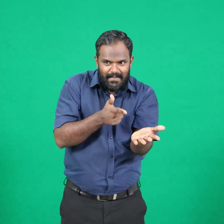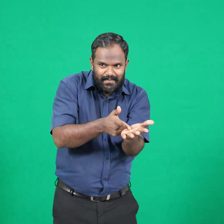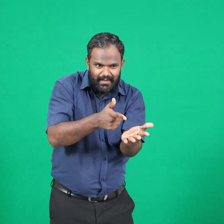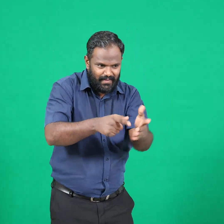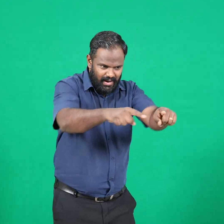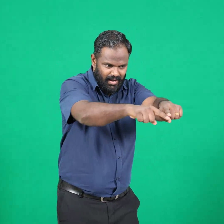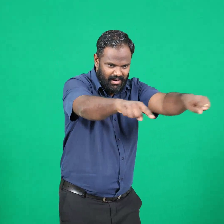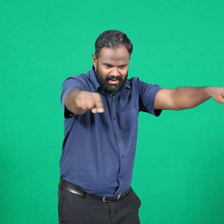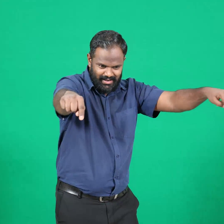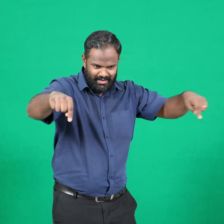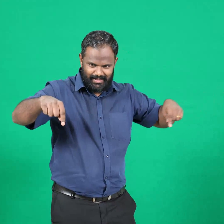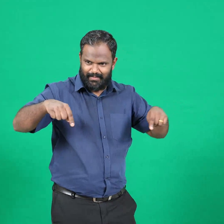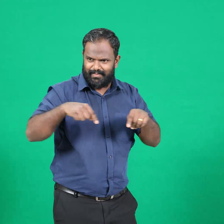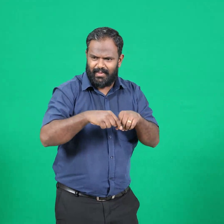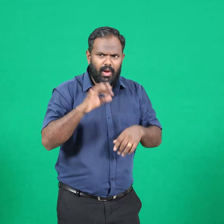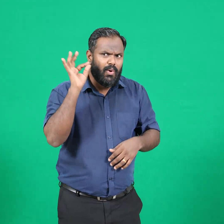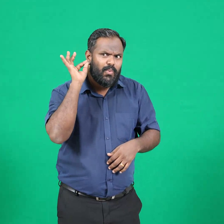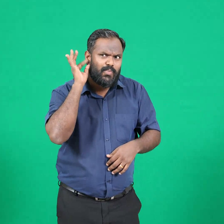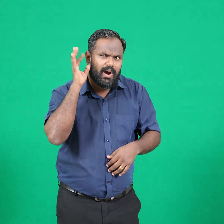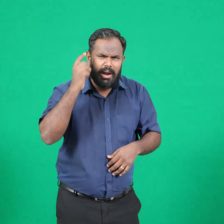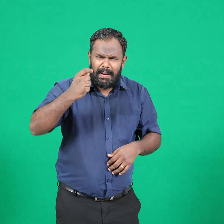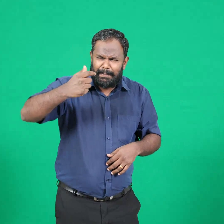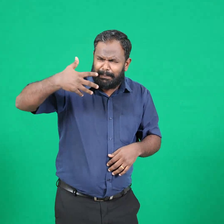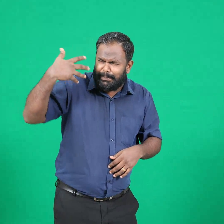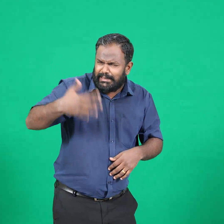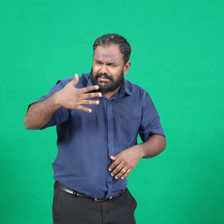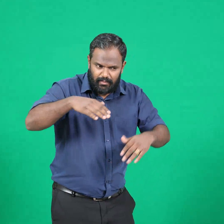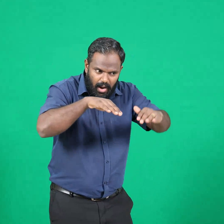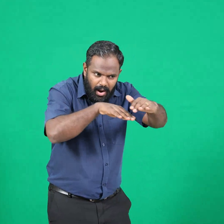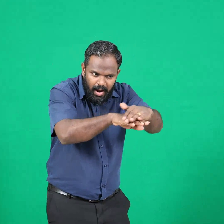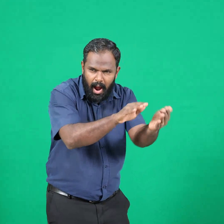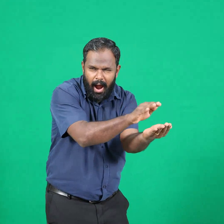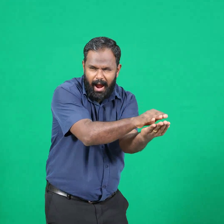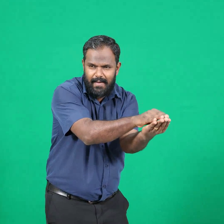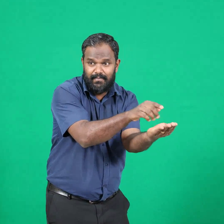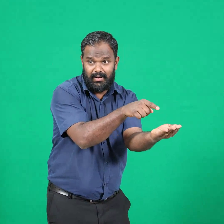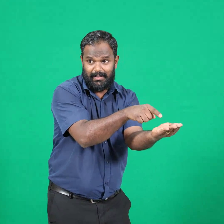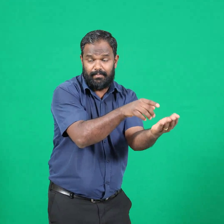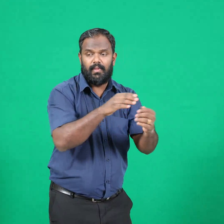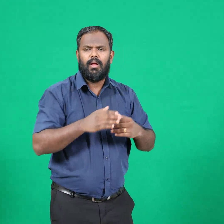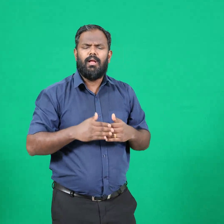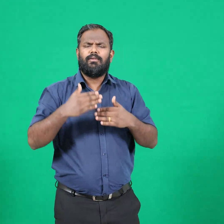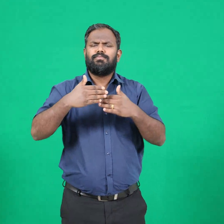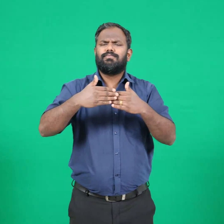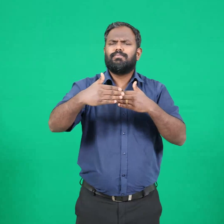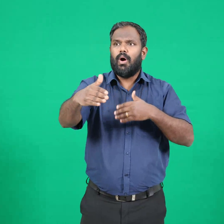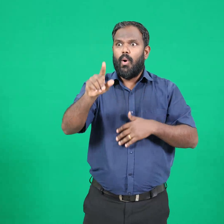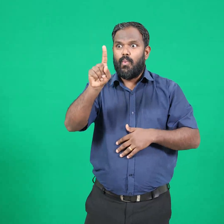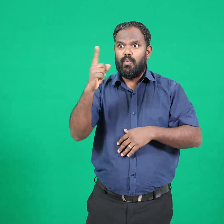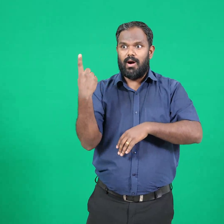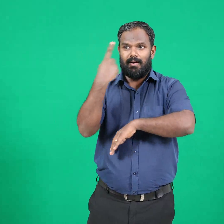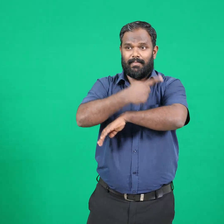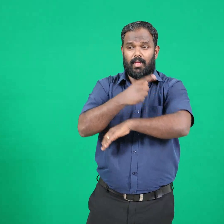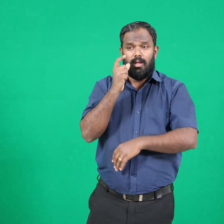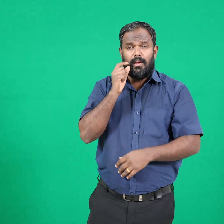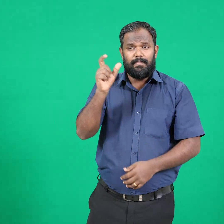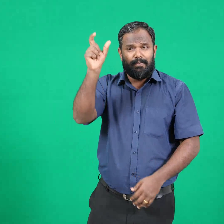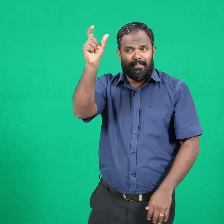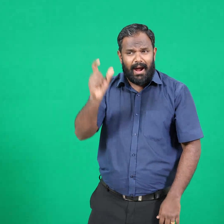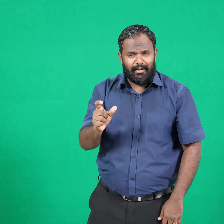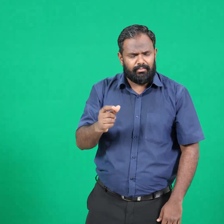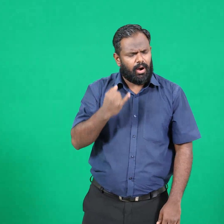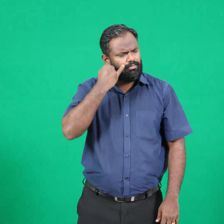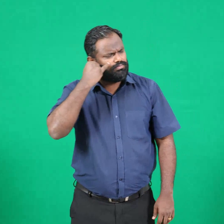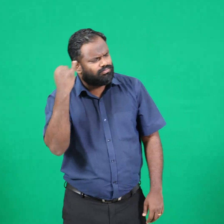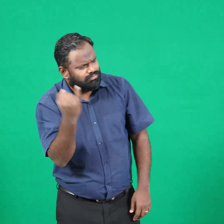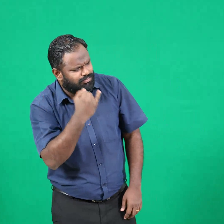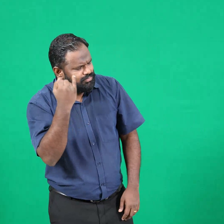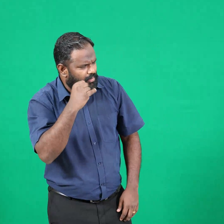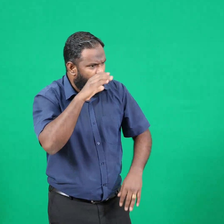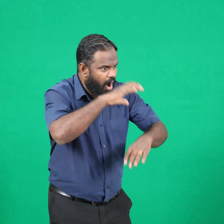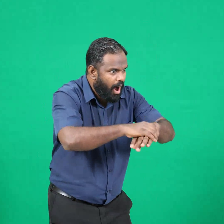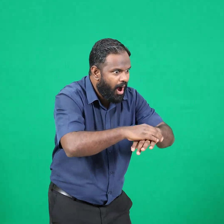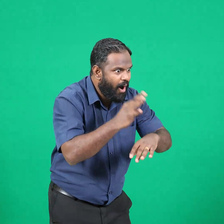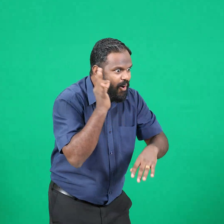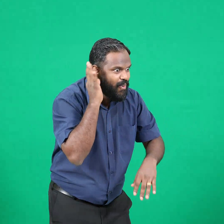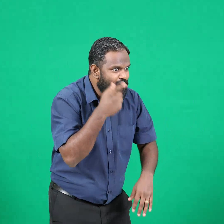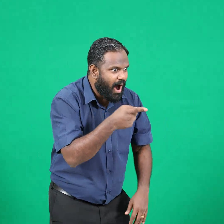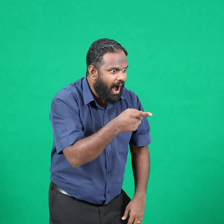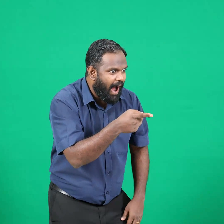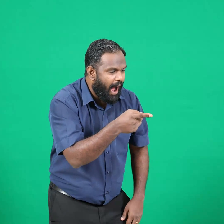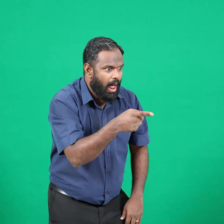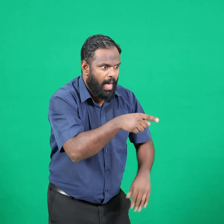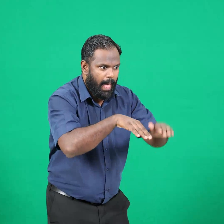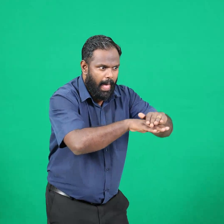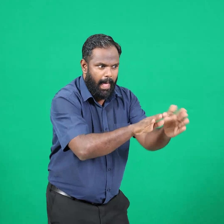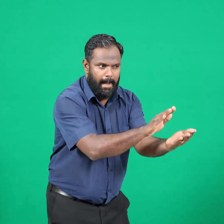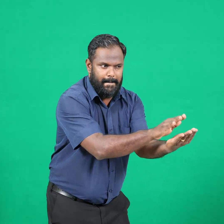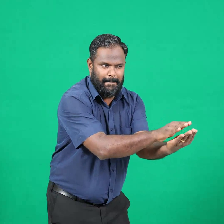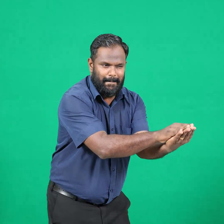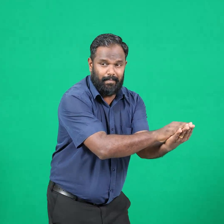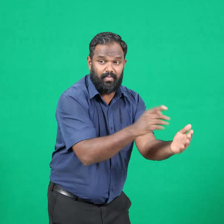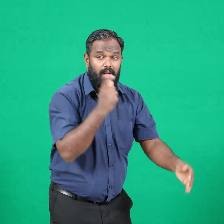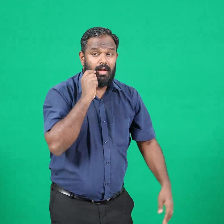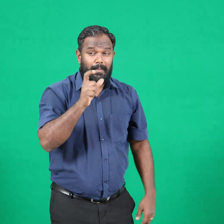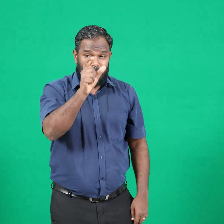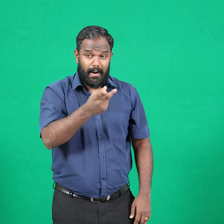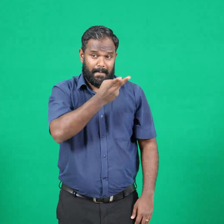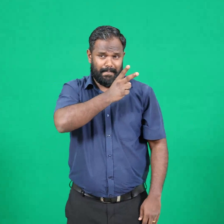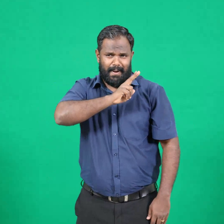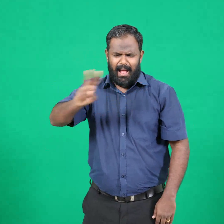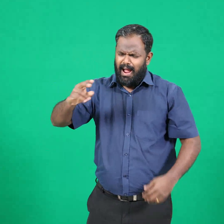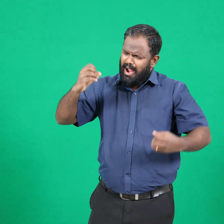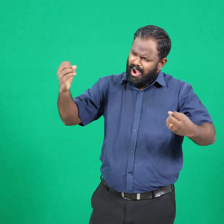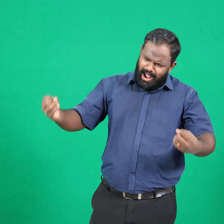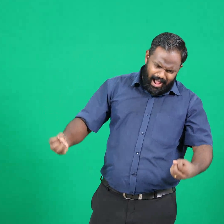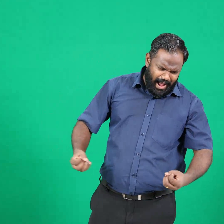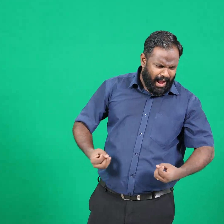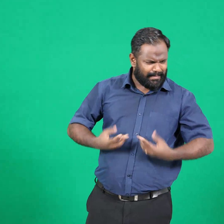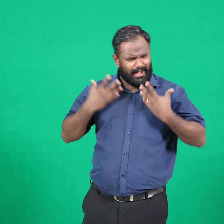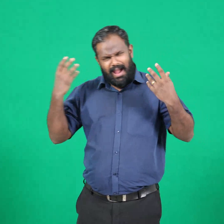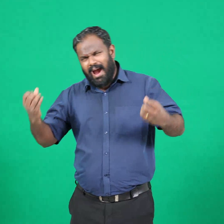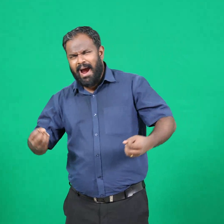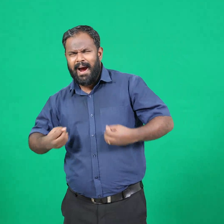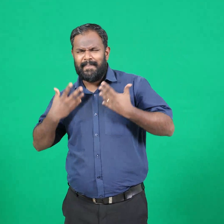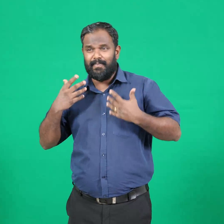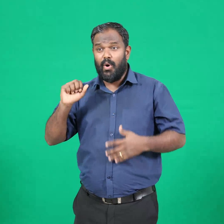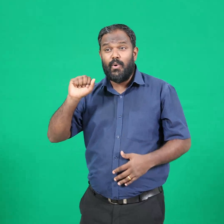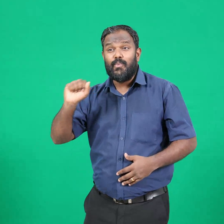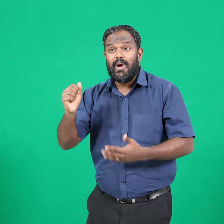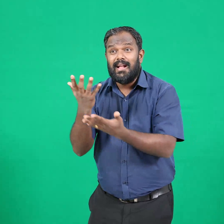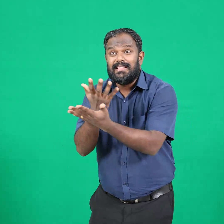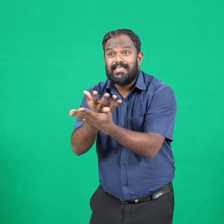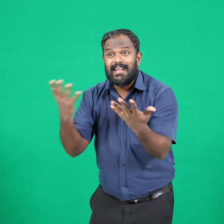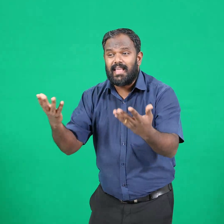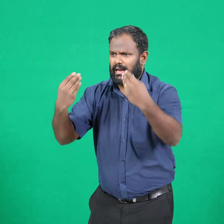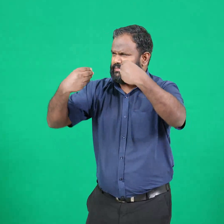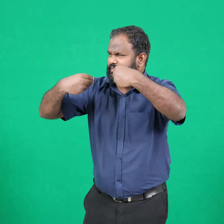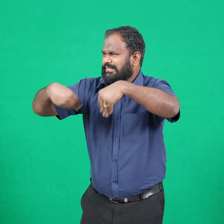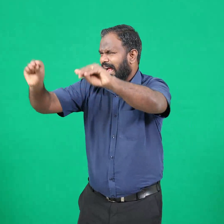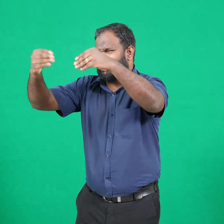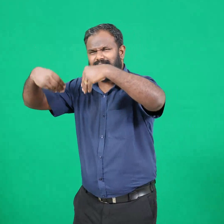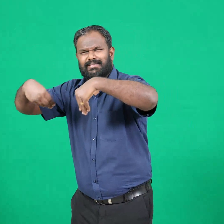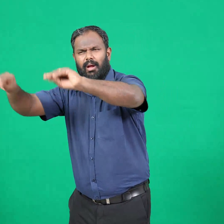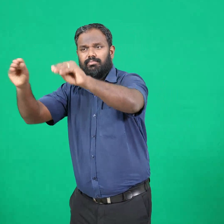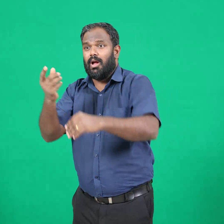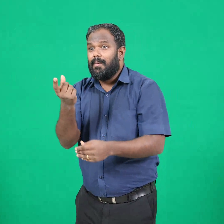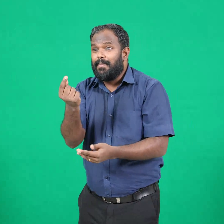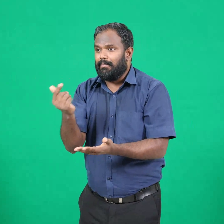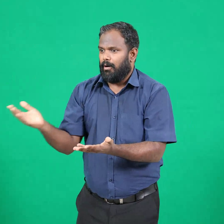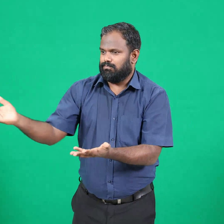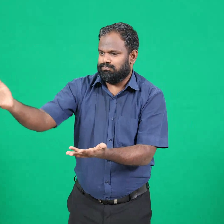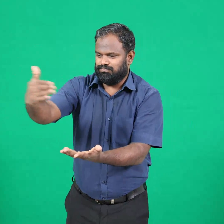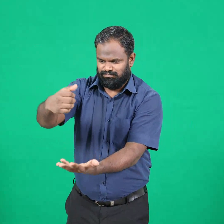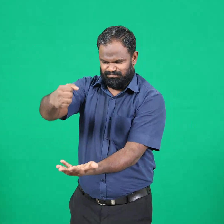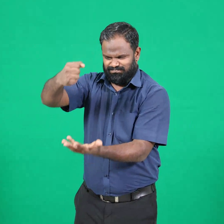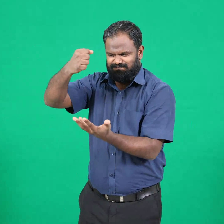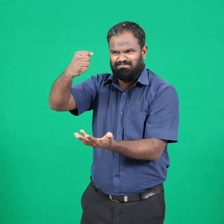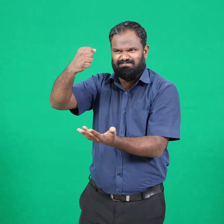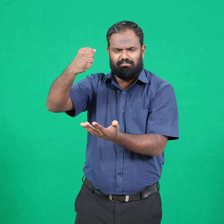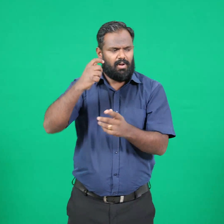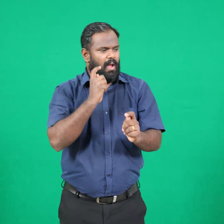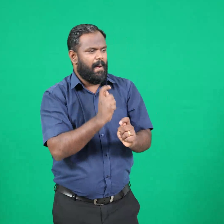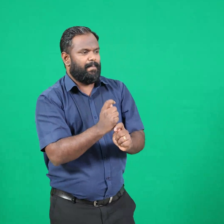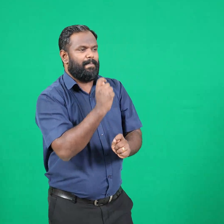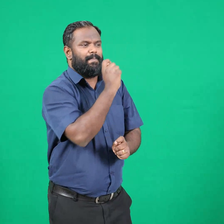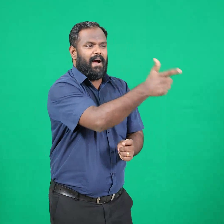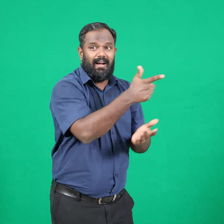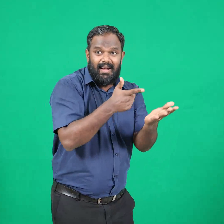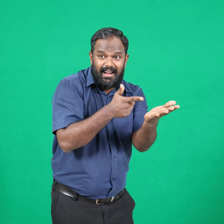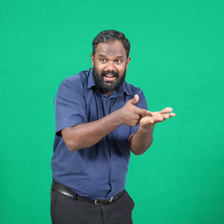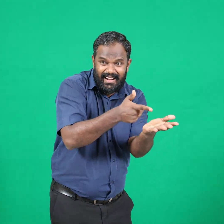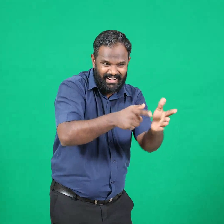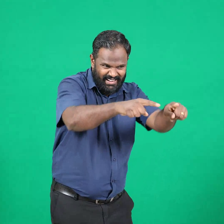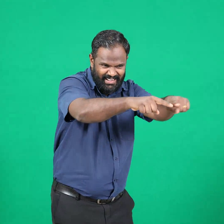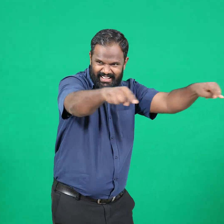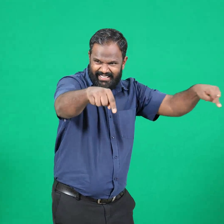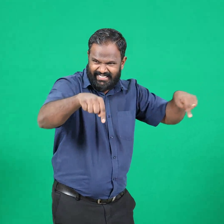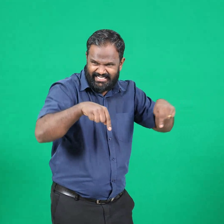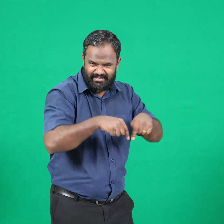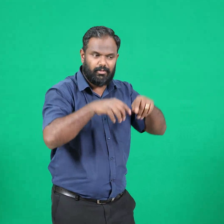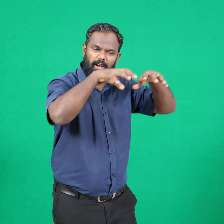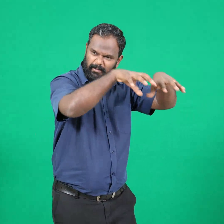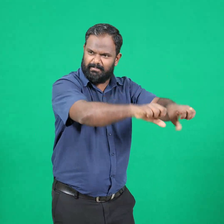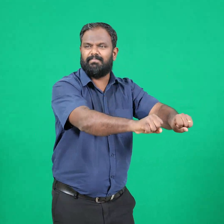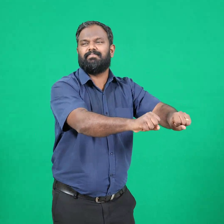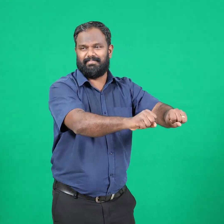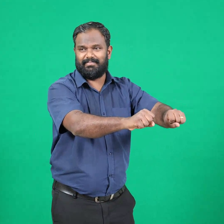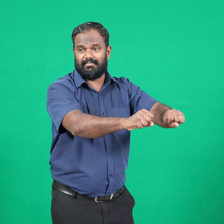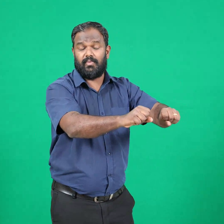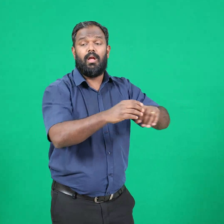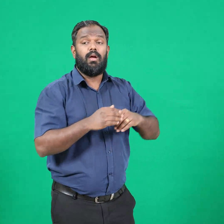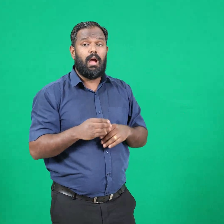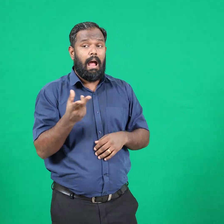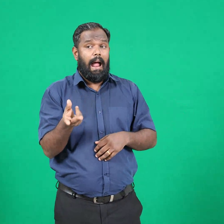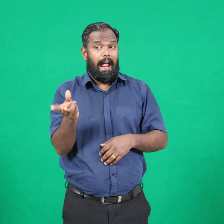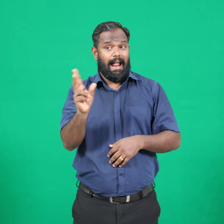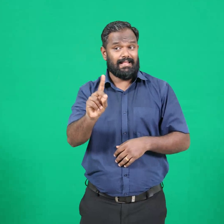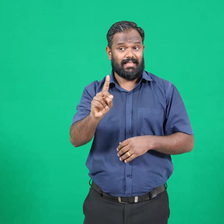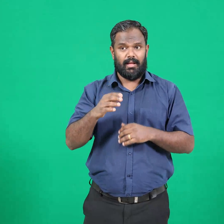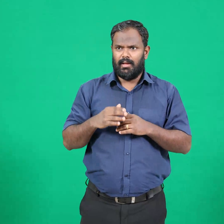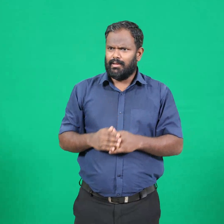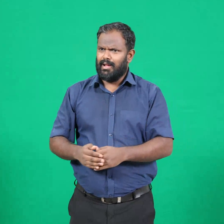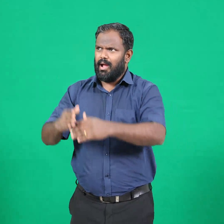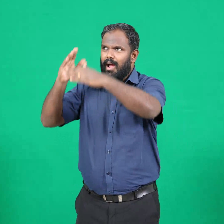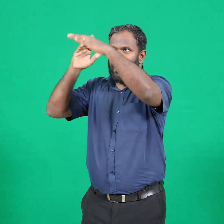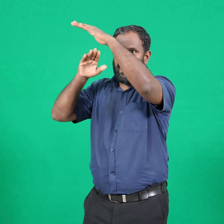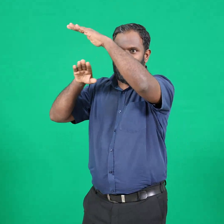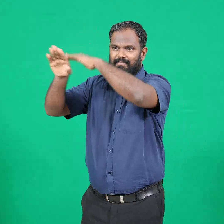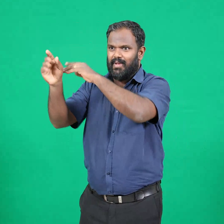When a man found it, he hid it again, and in his joy he went and sold all he had and bought that field.